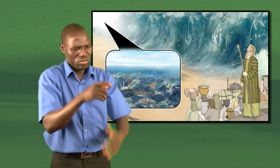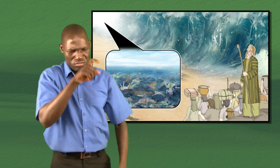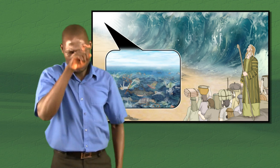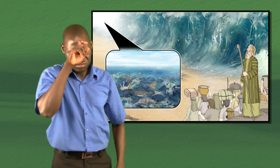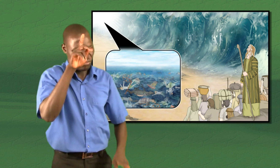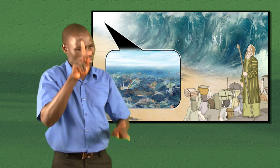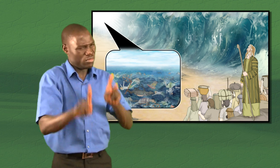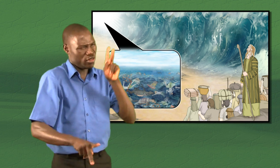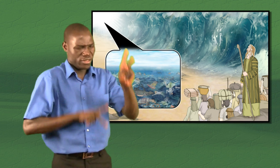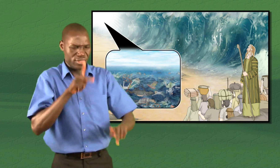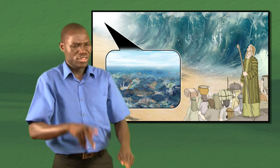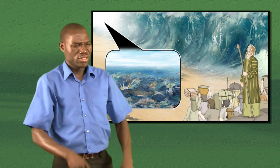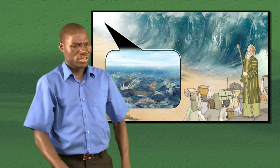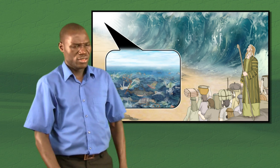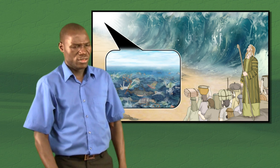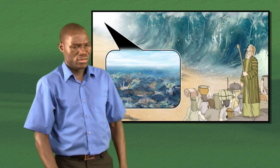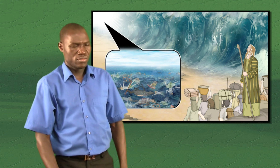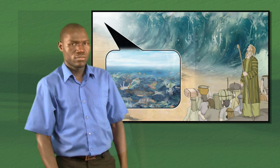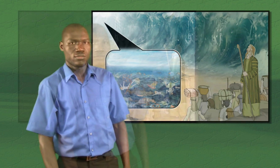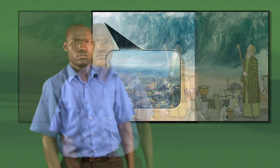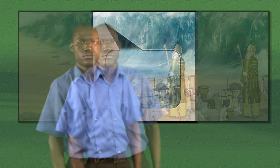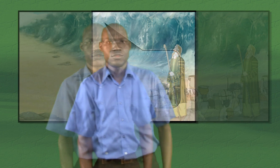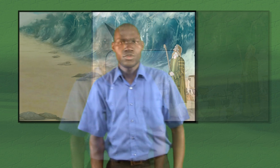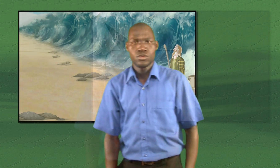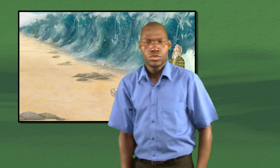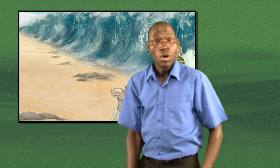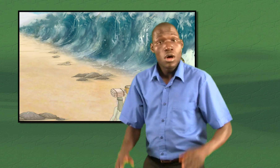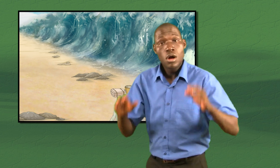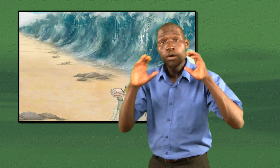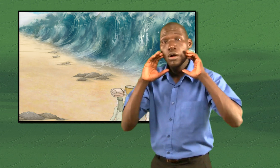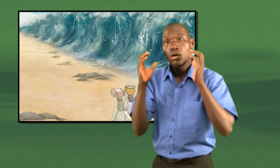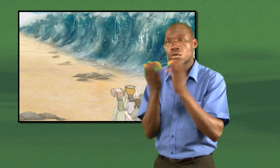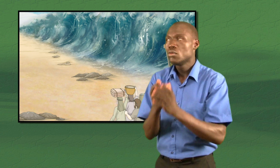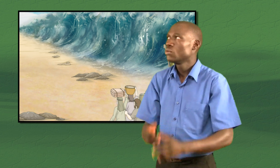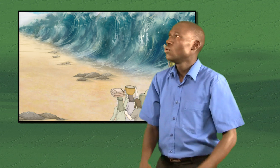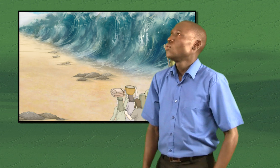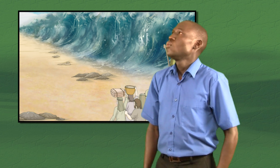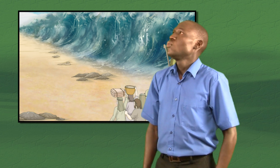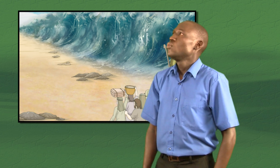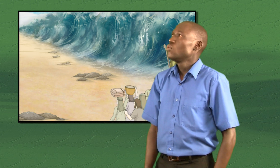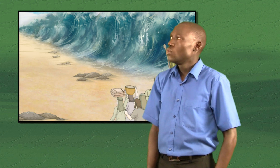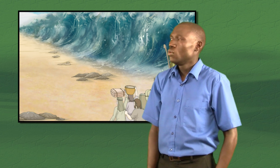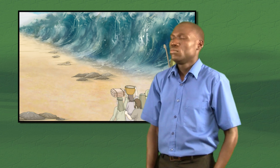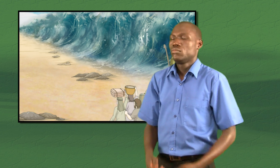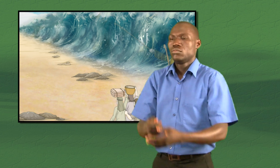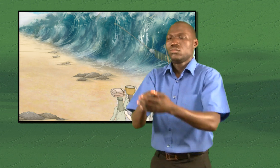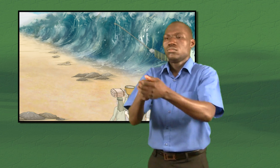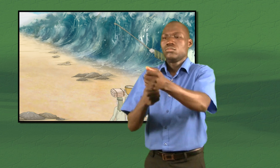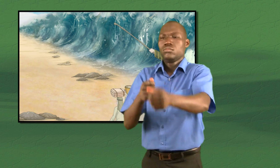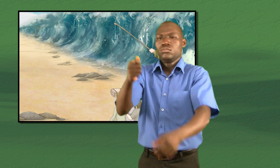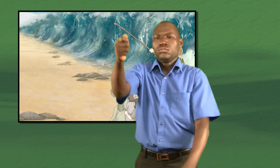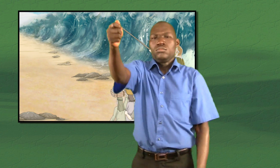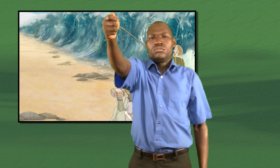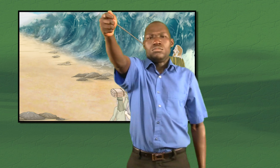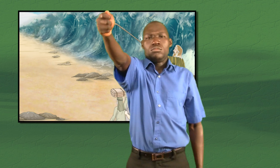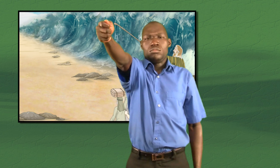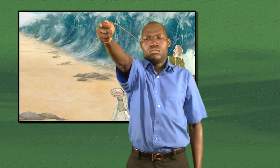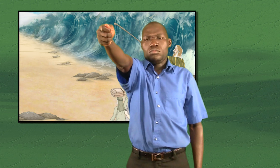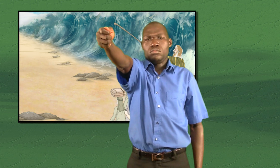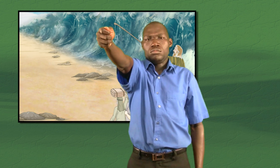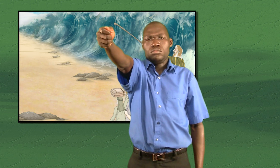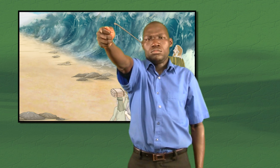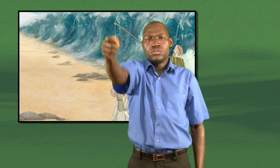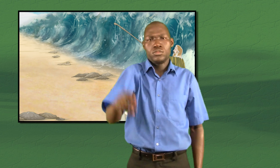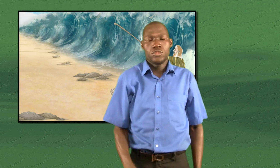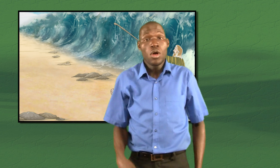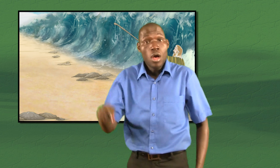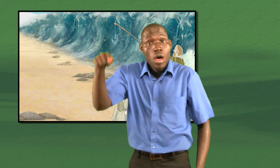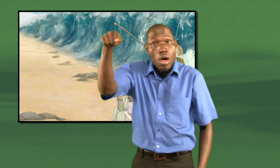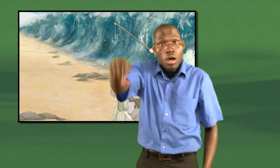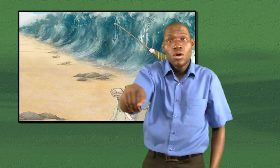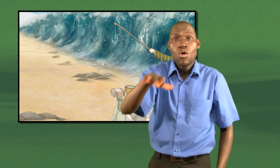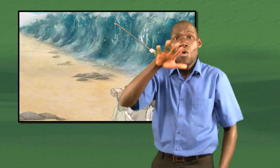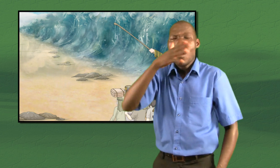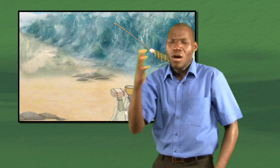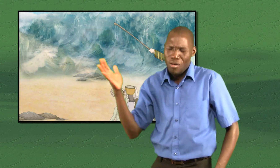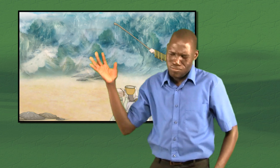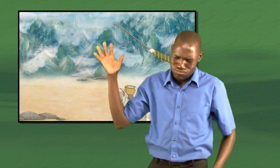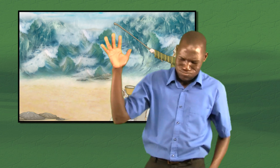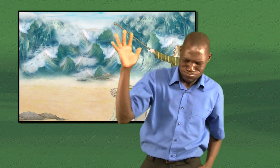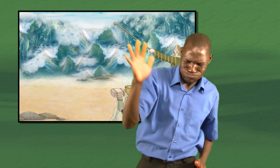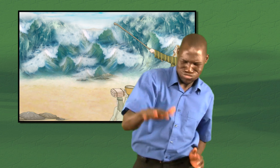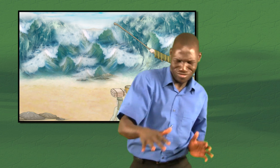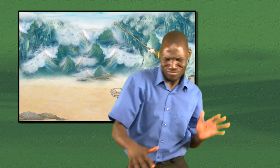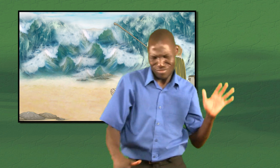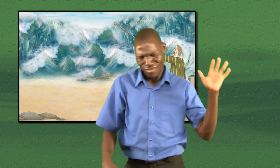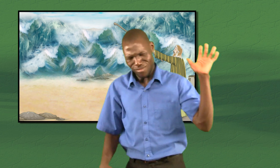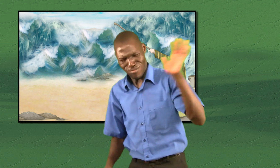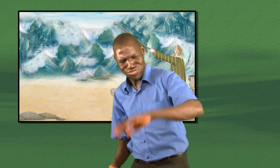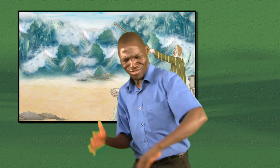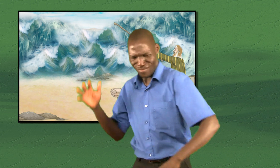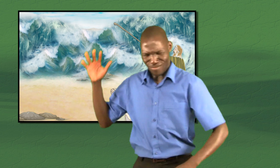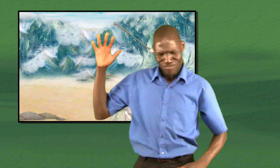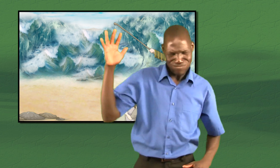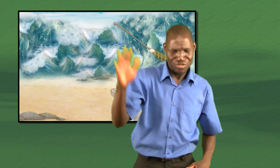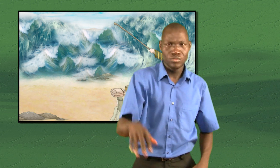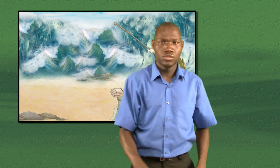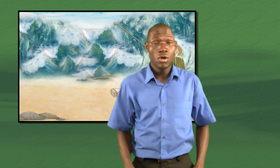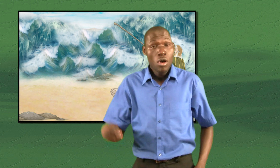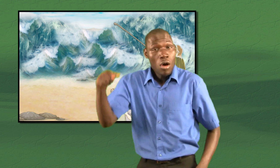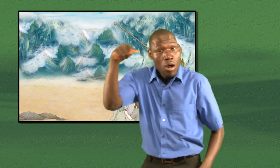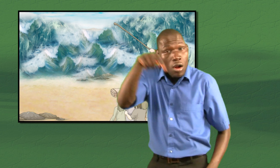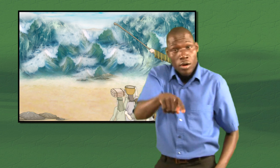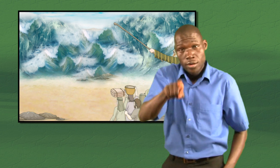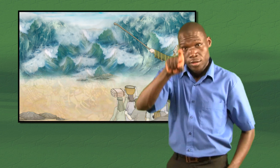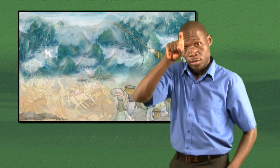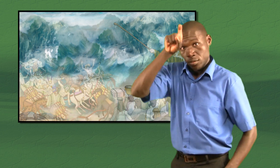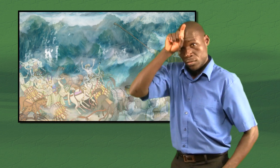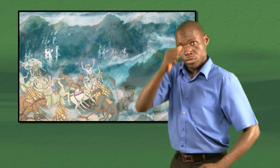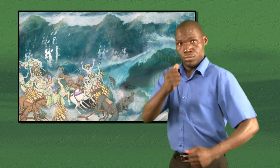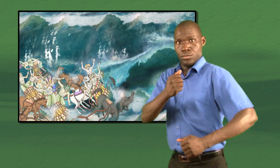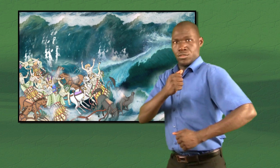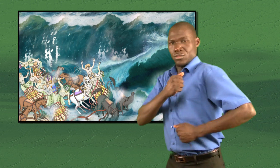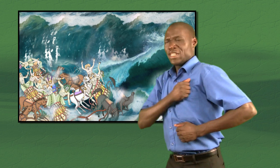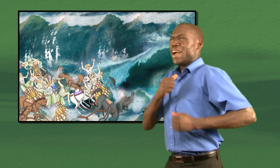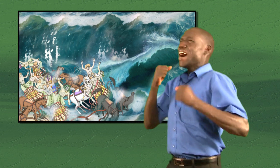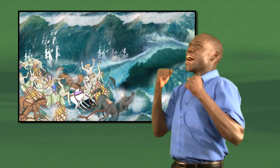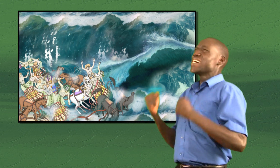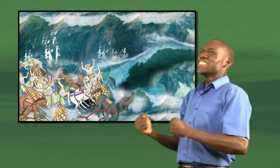So Moses stretched out his hand over the sea, and at daybreak the sea returned to its normal state.